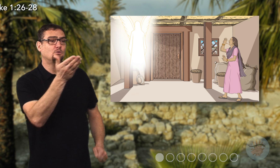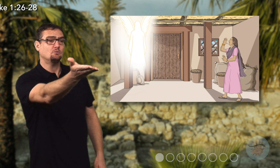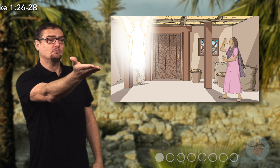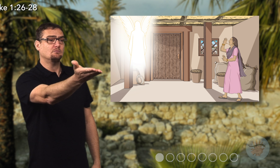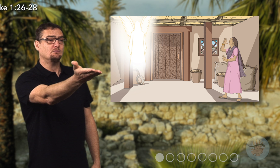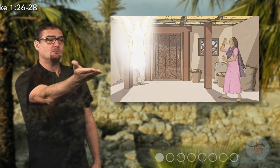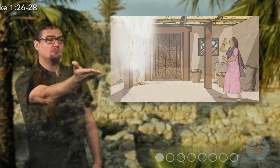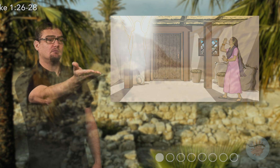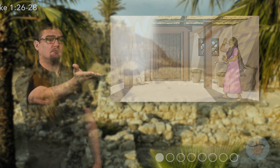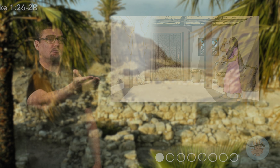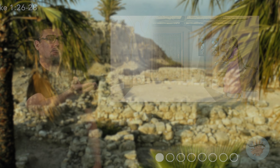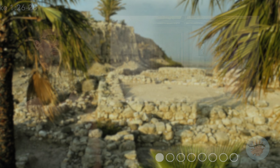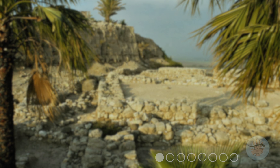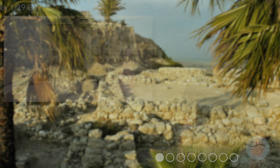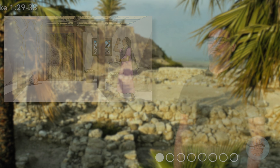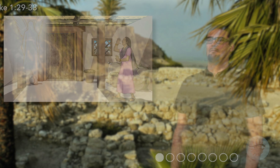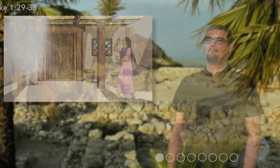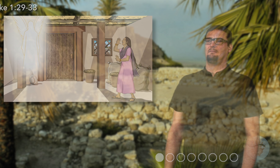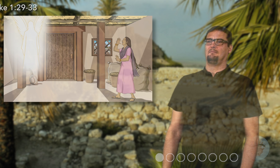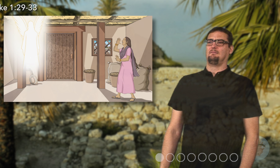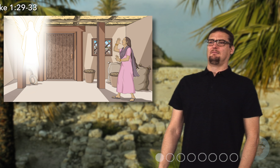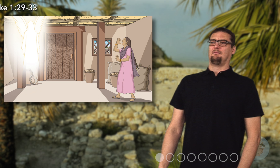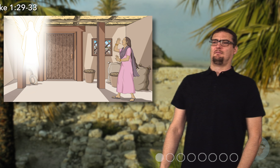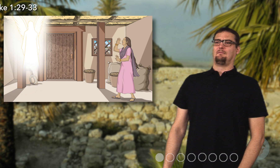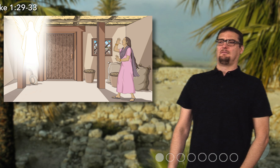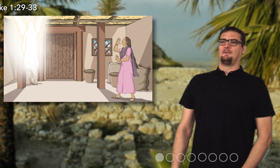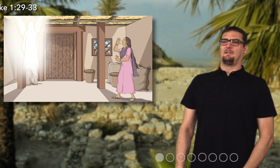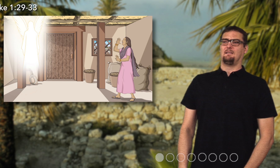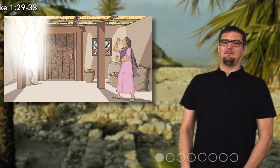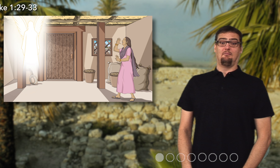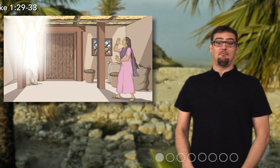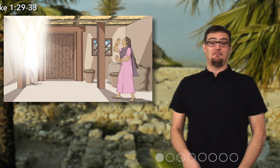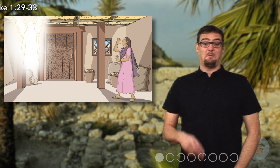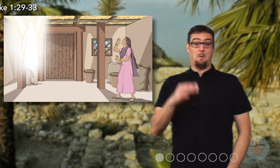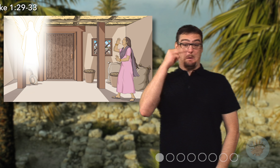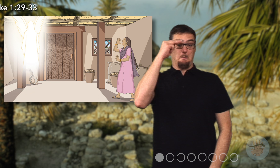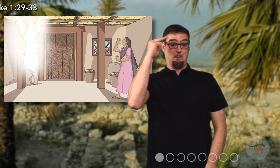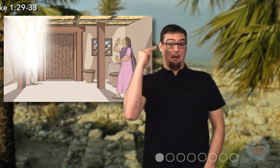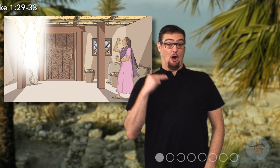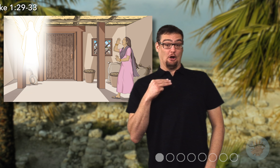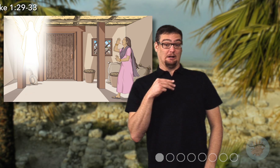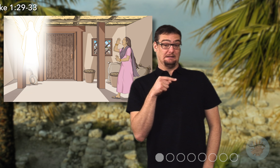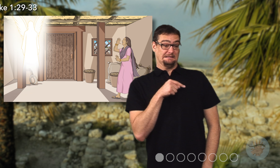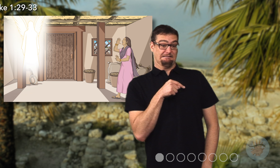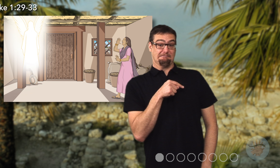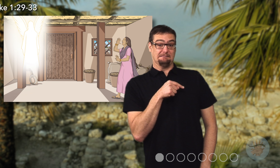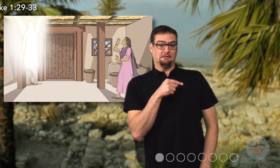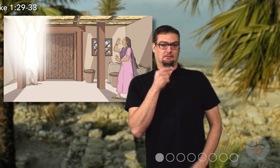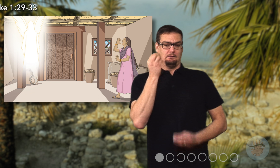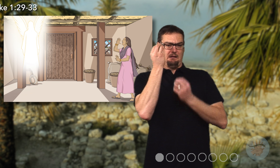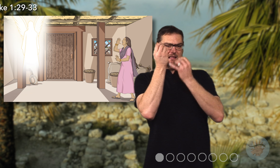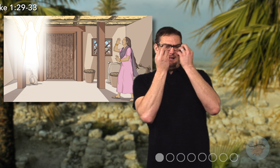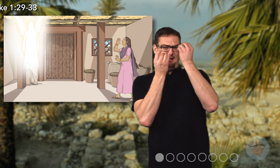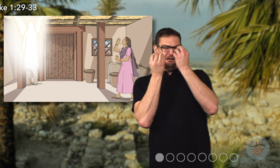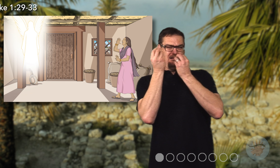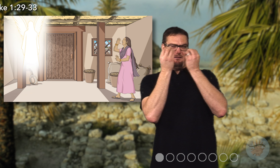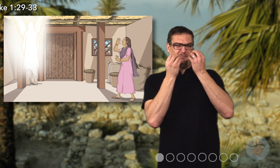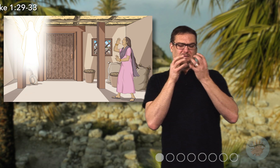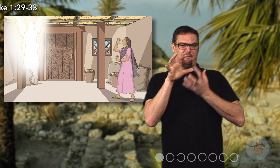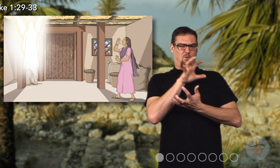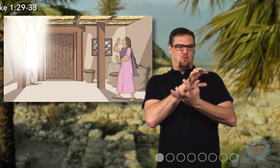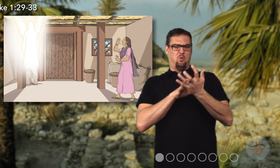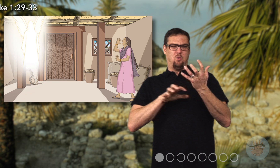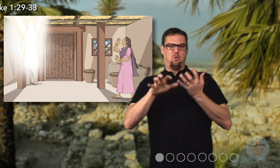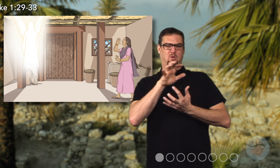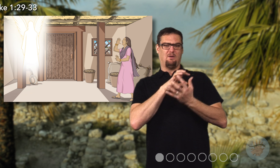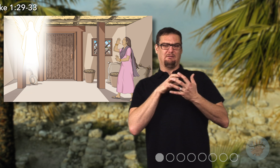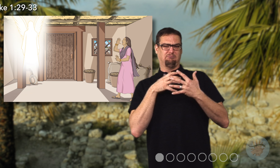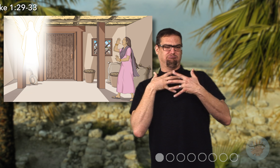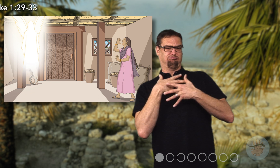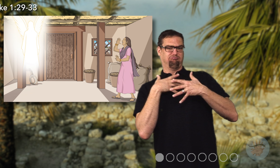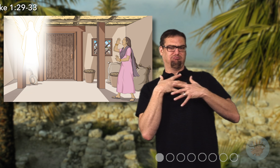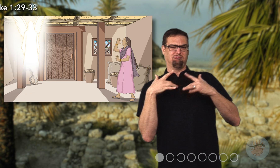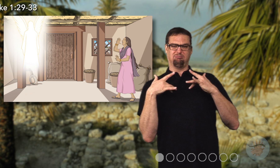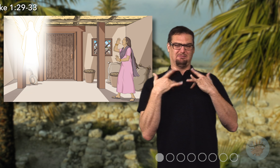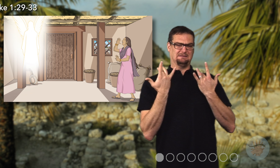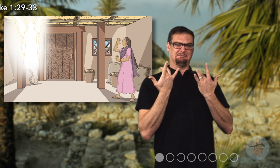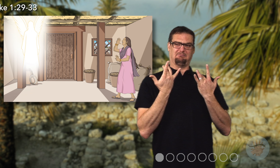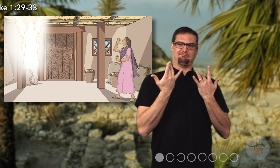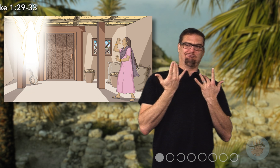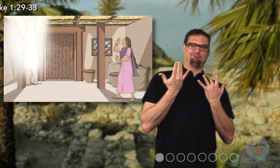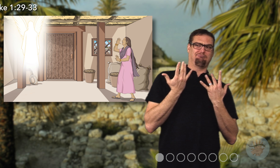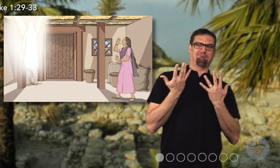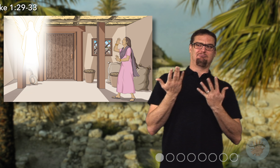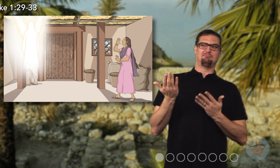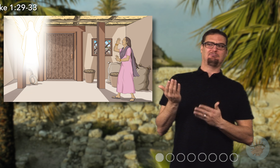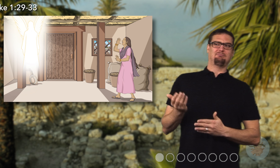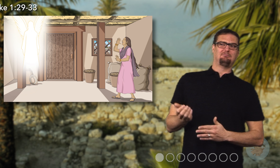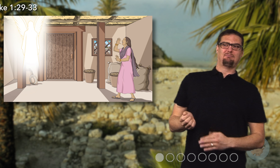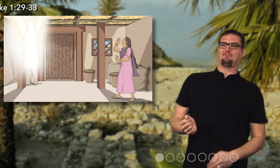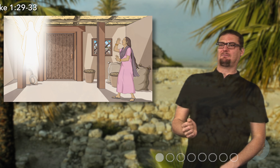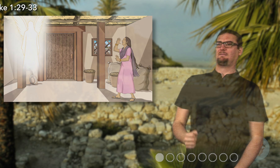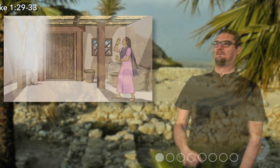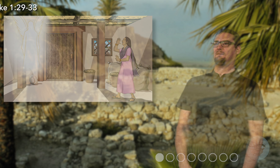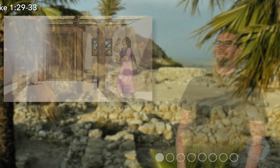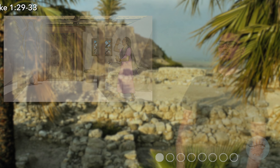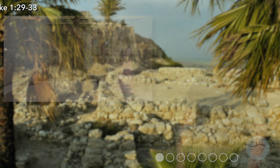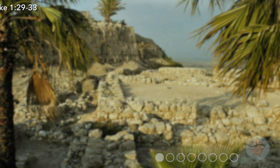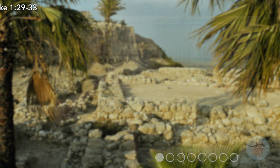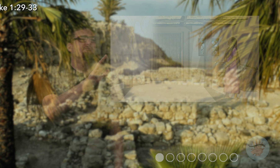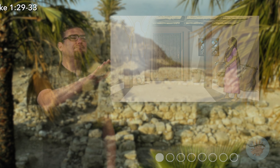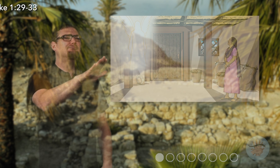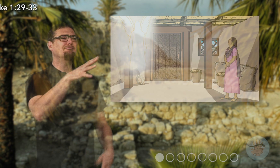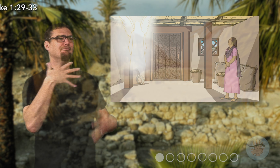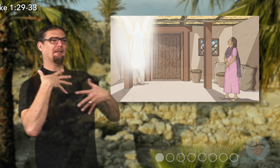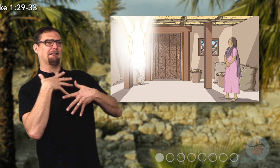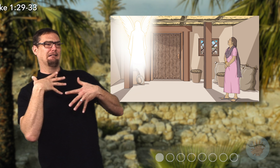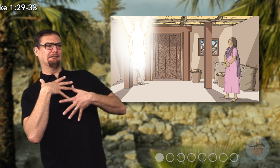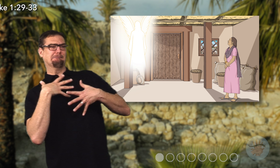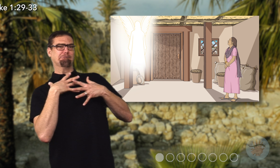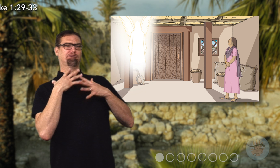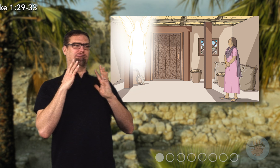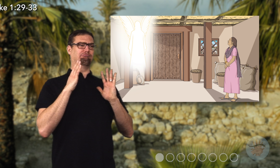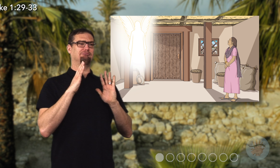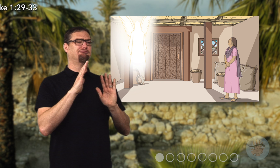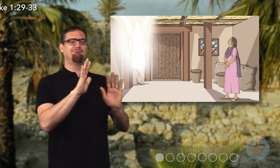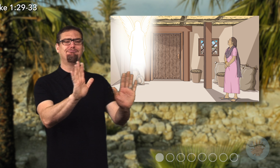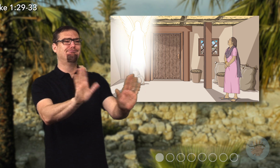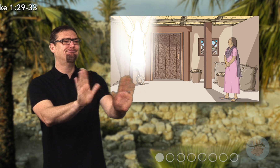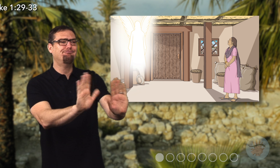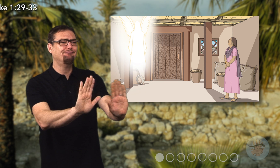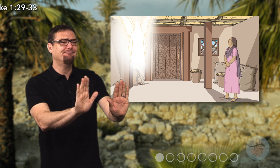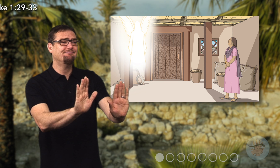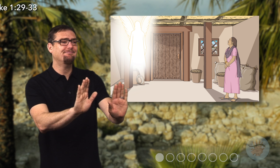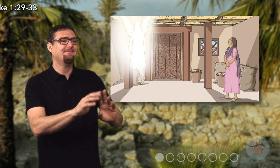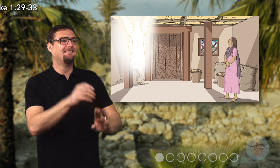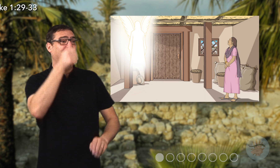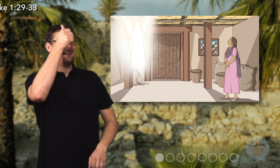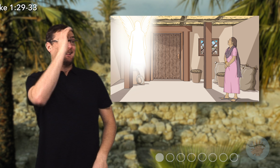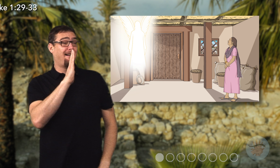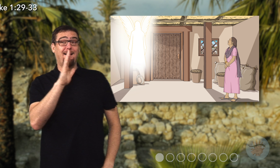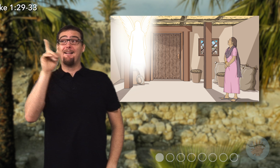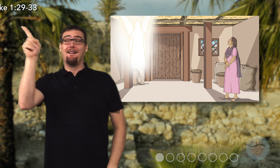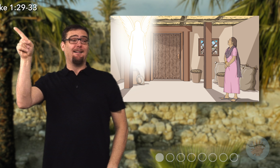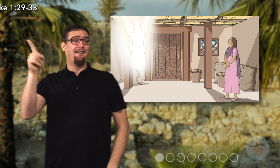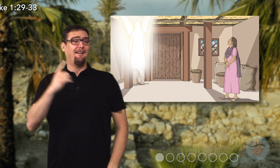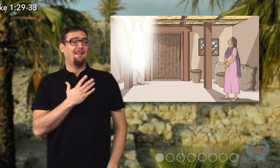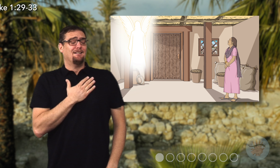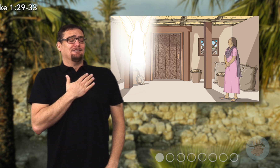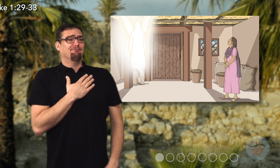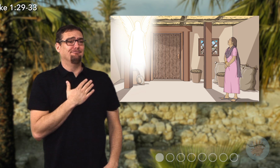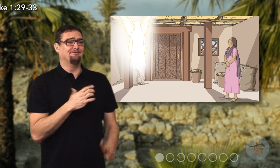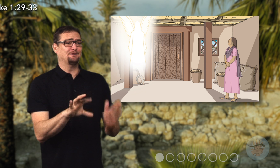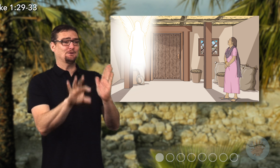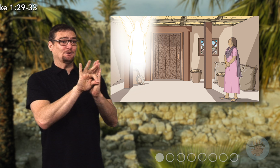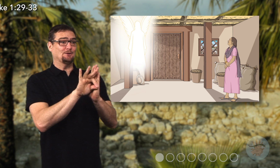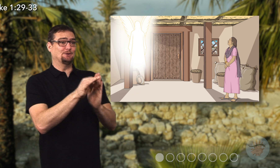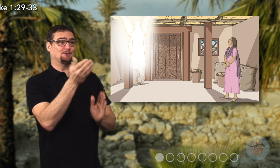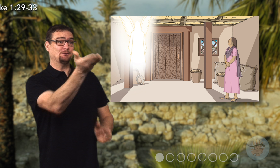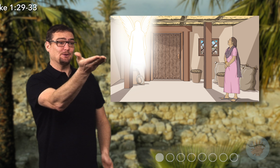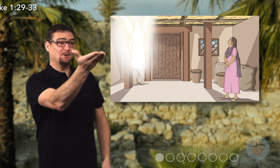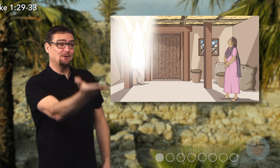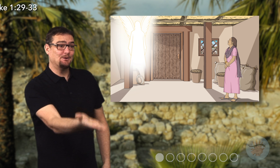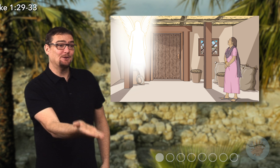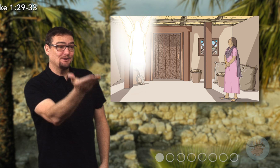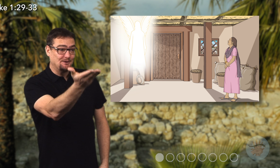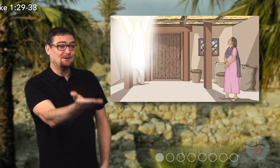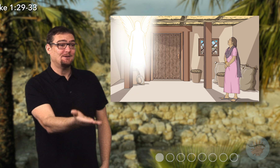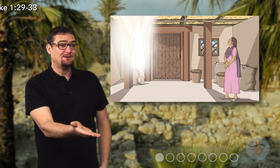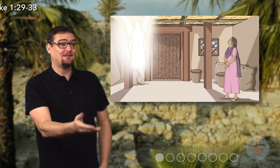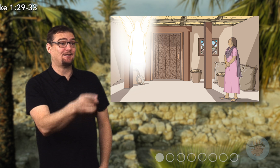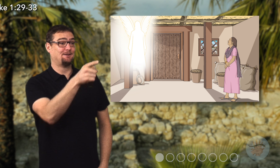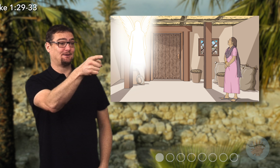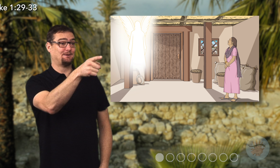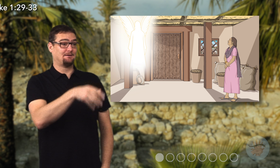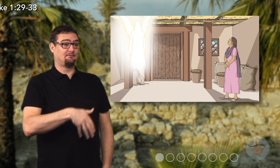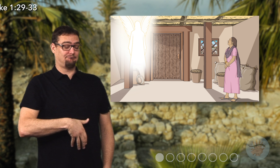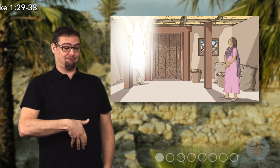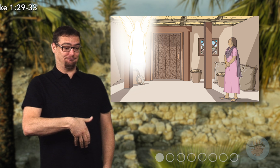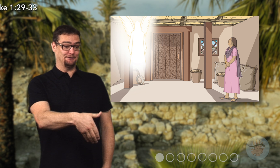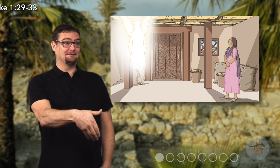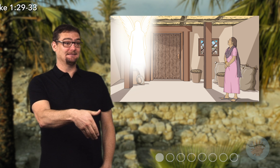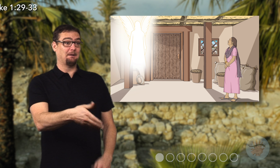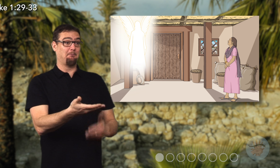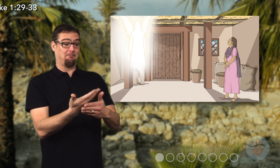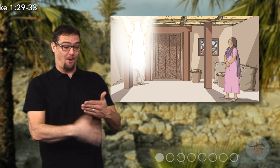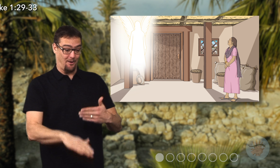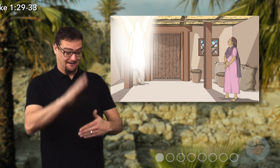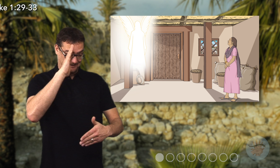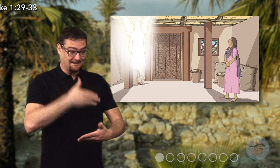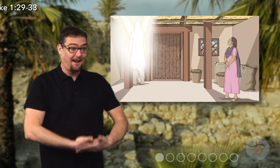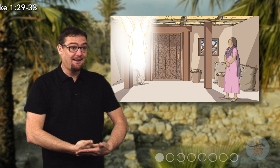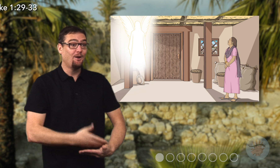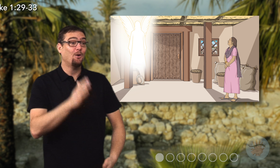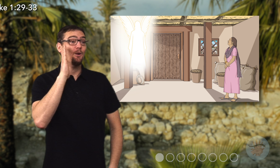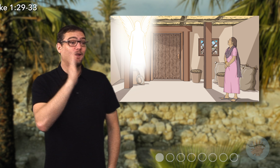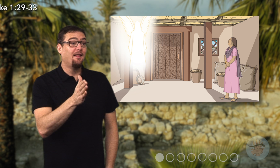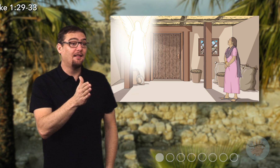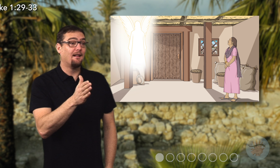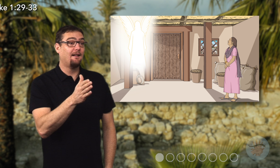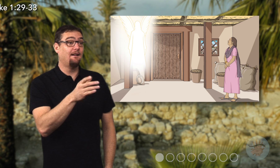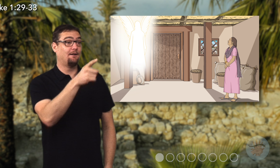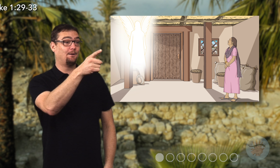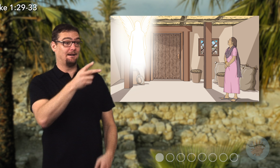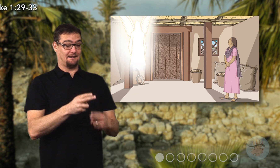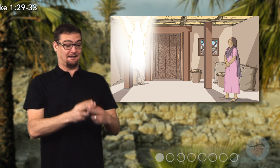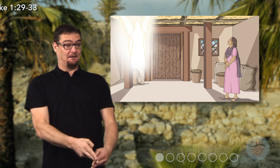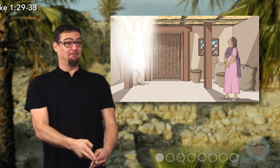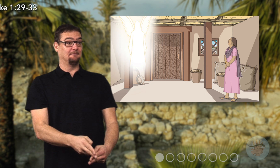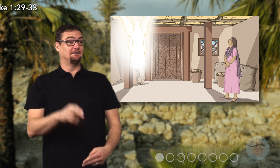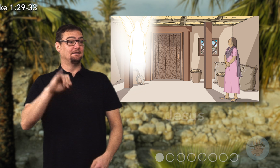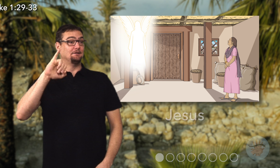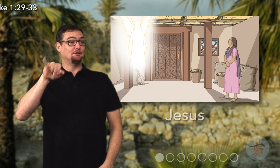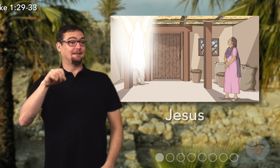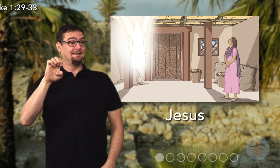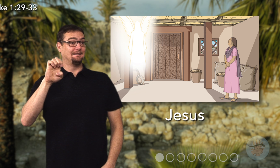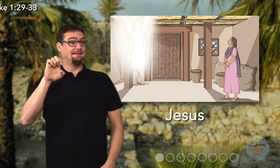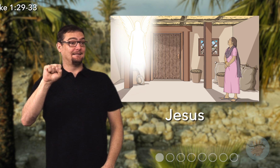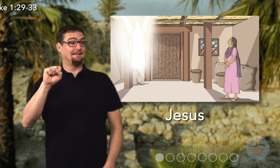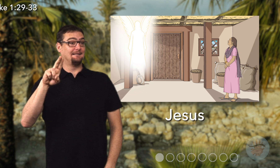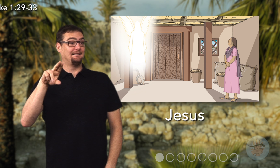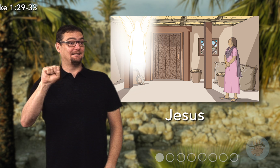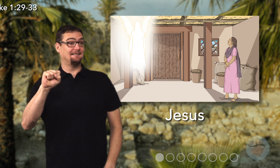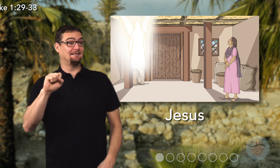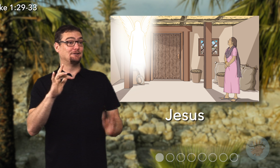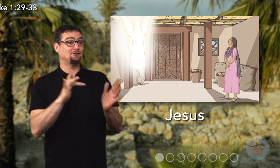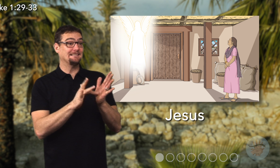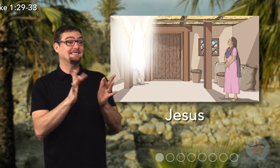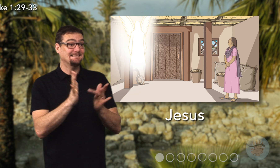Mary was greatly troubled at his words and wondered what kind of greeting this might be. So the angel told her, “Do not be afraid, Mary, for you have found favor with God.